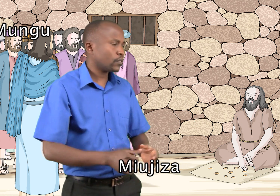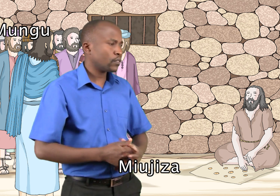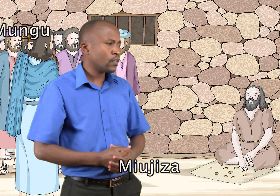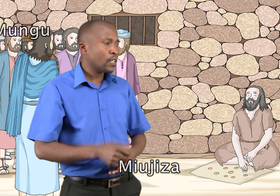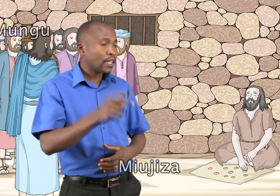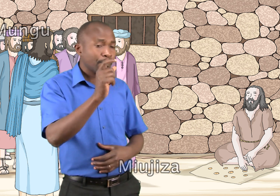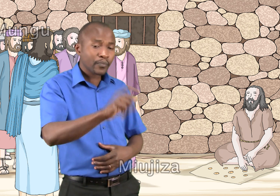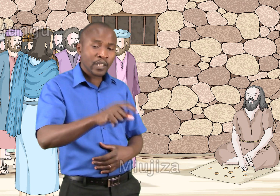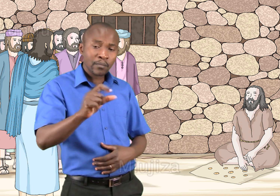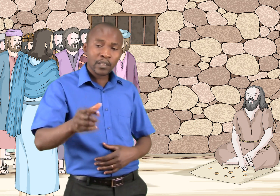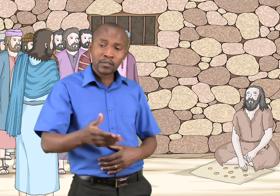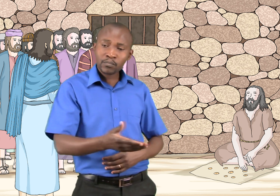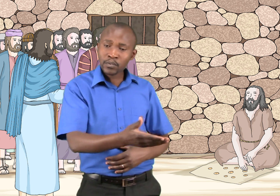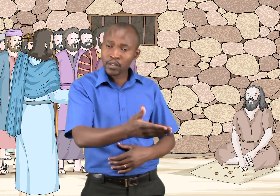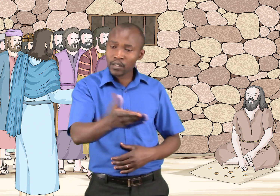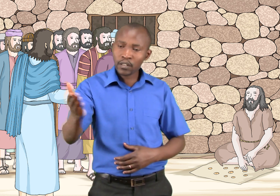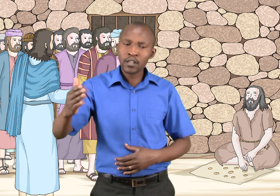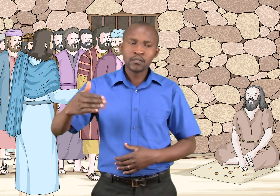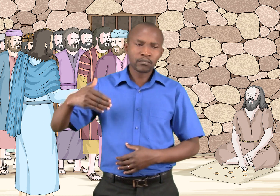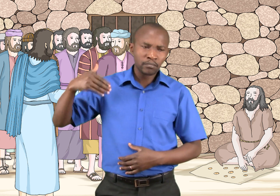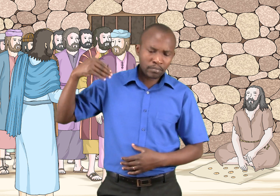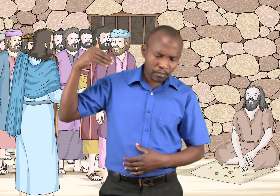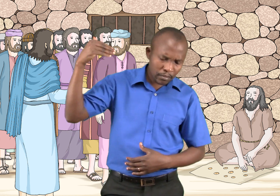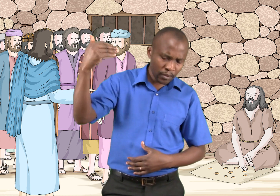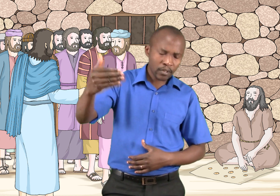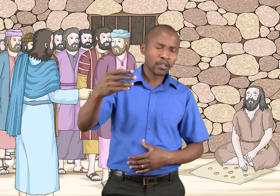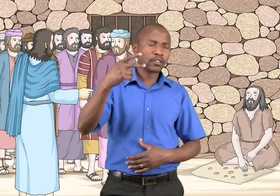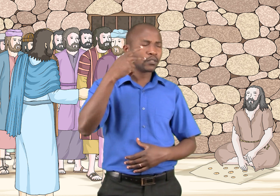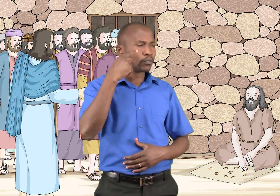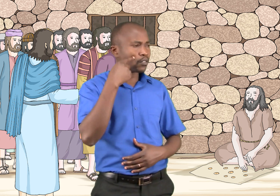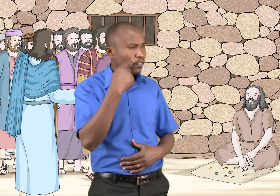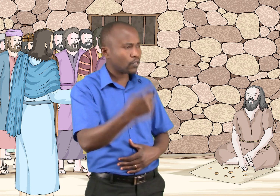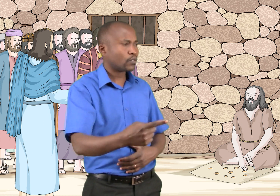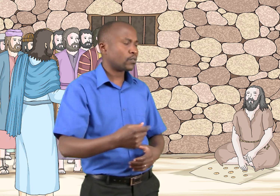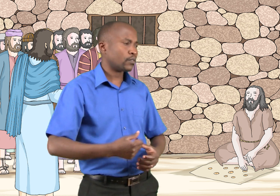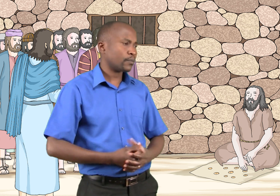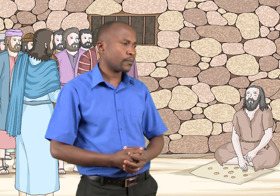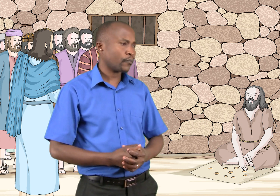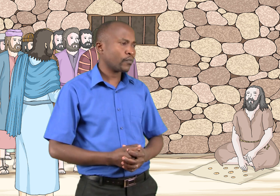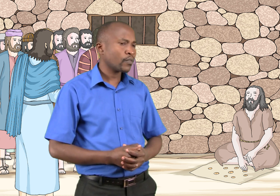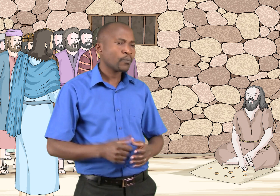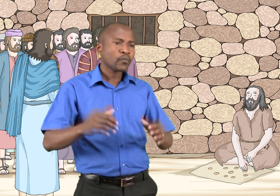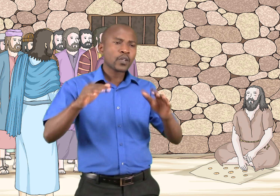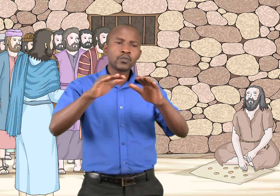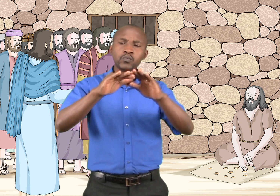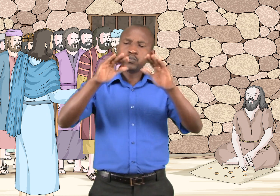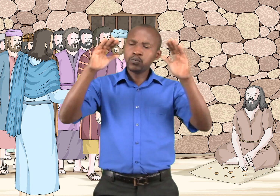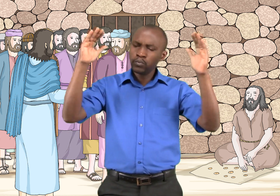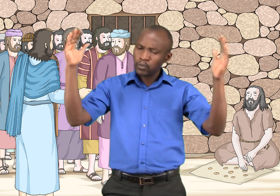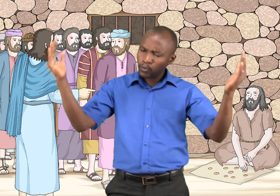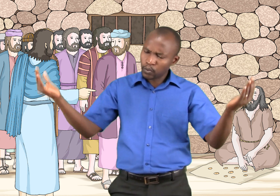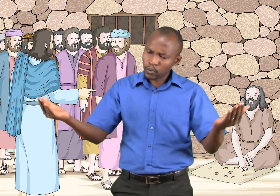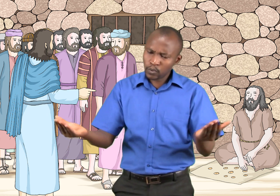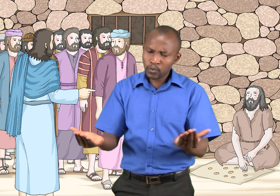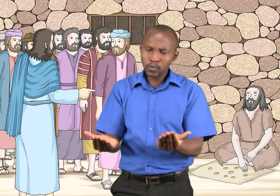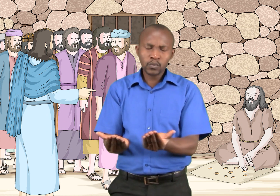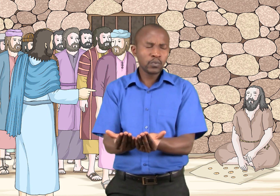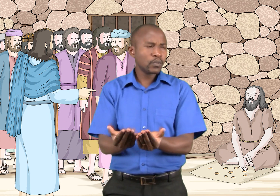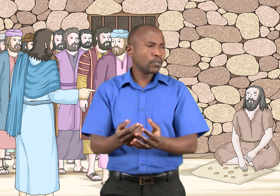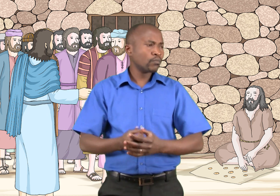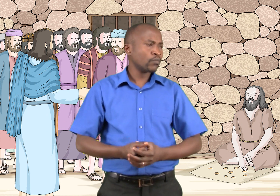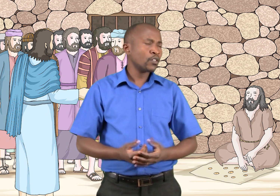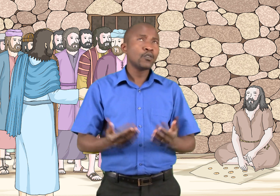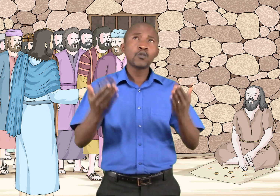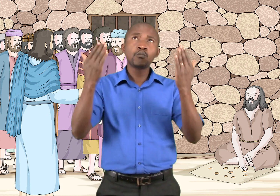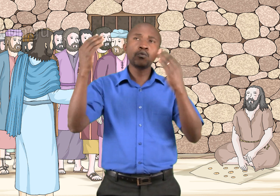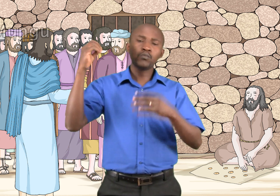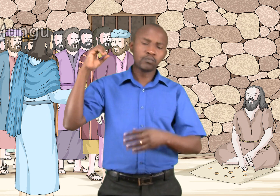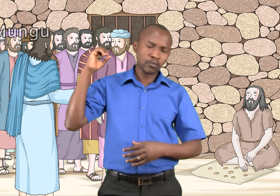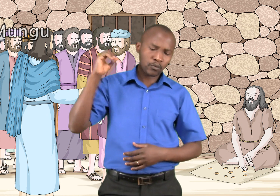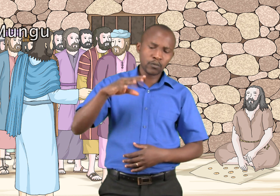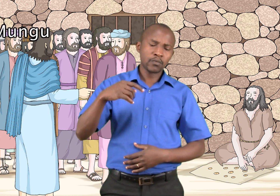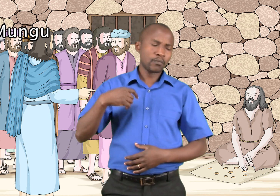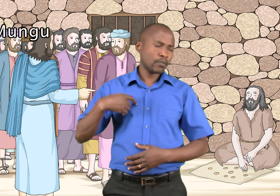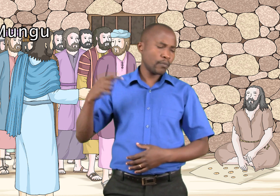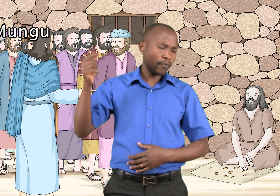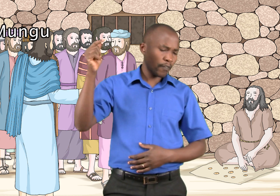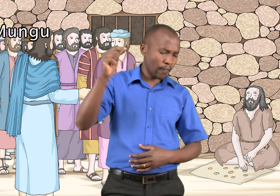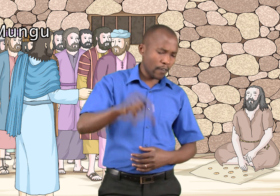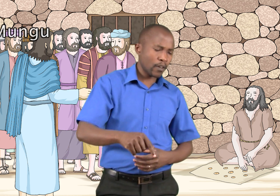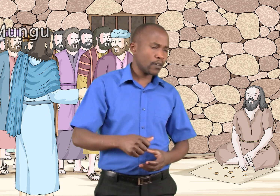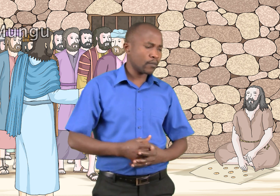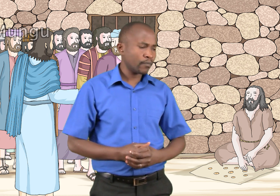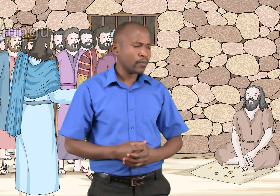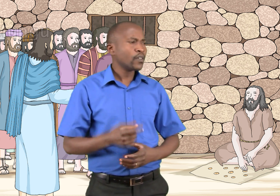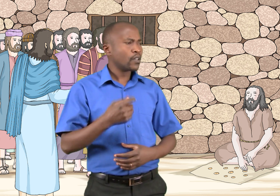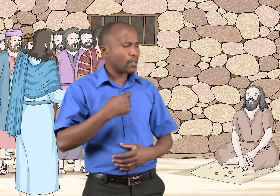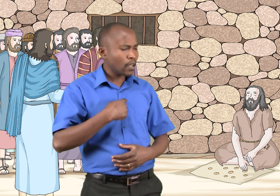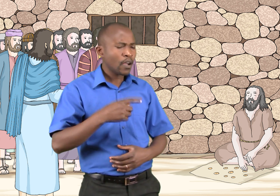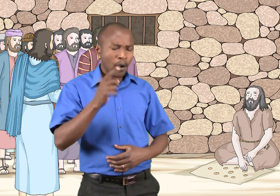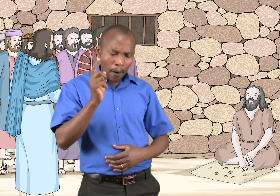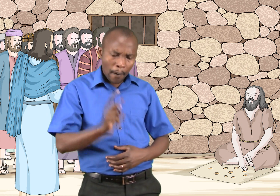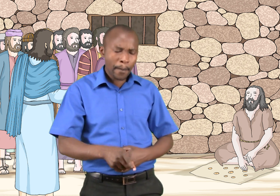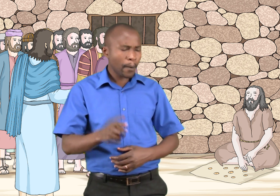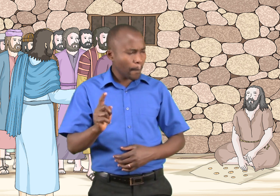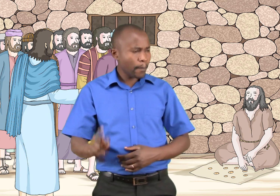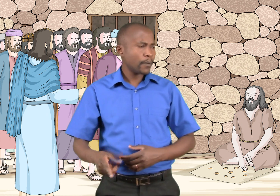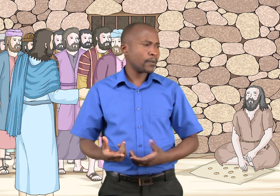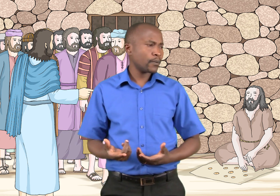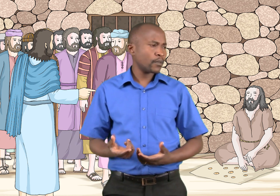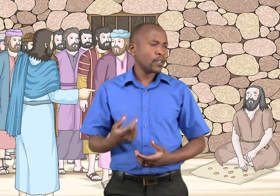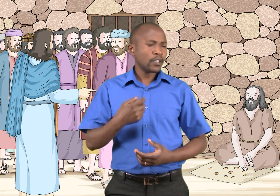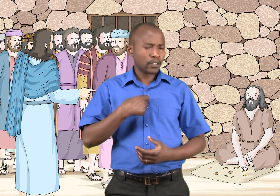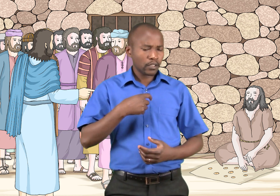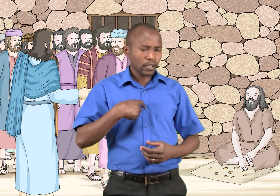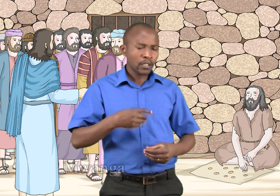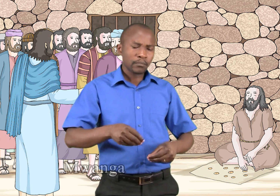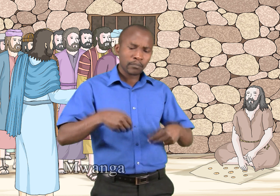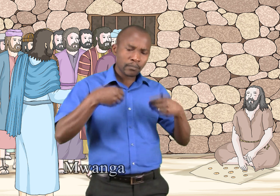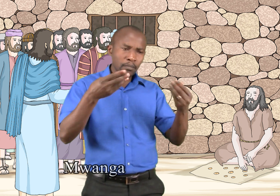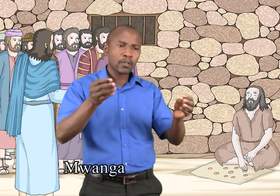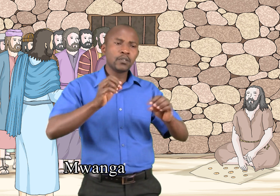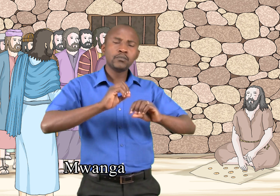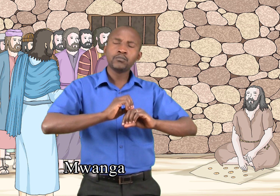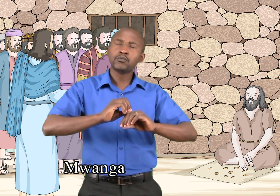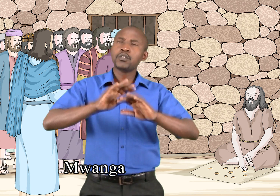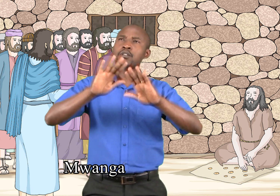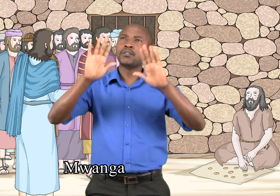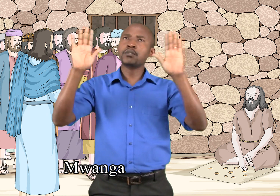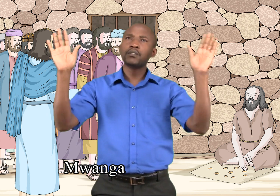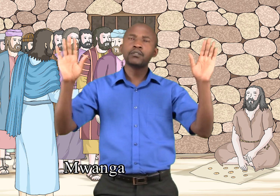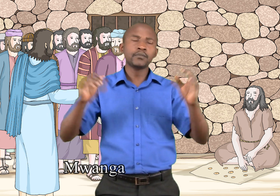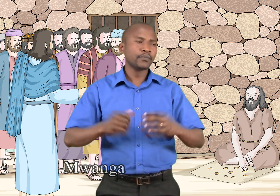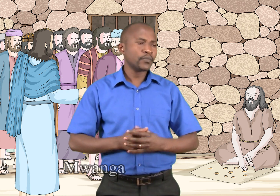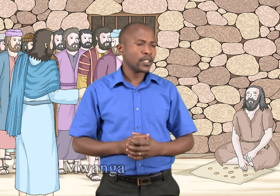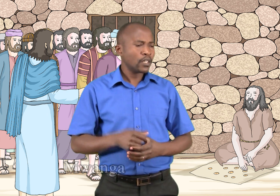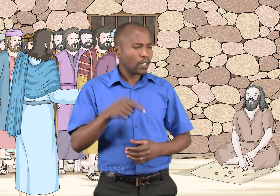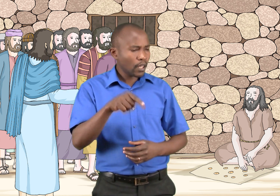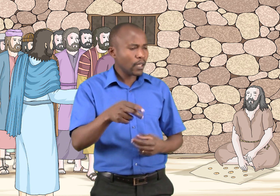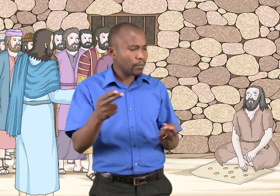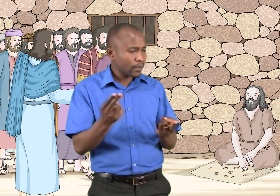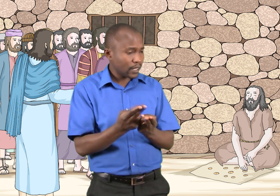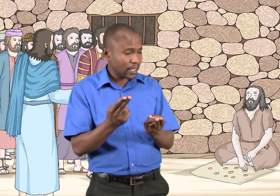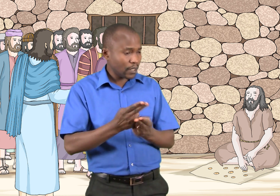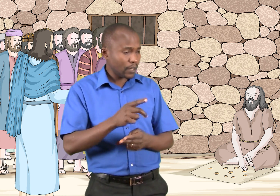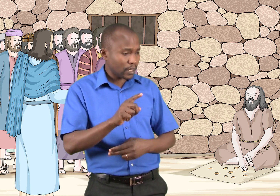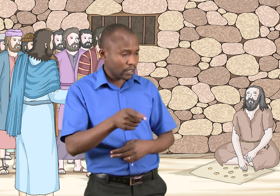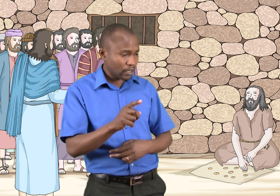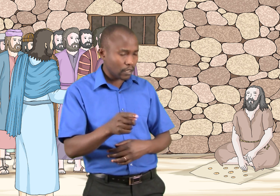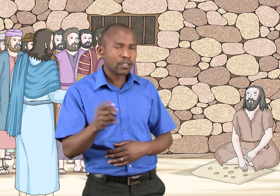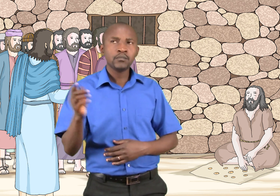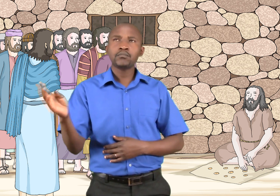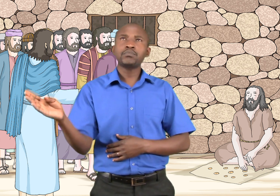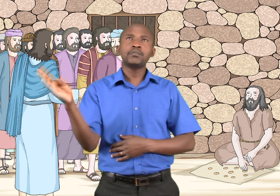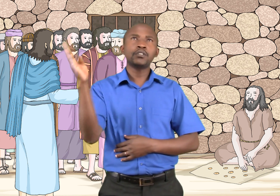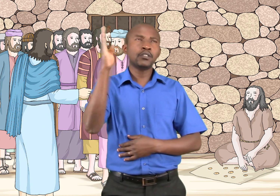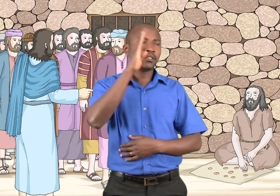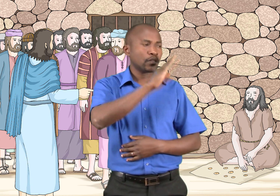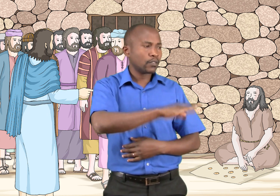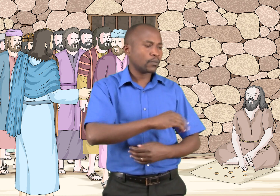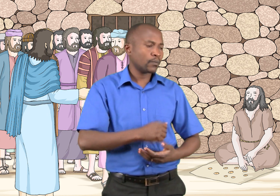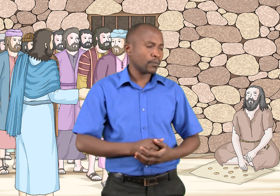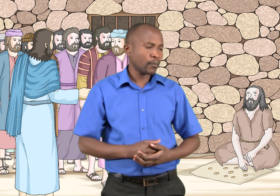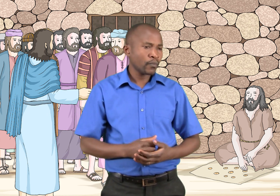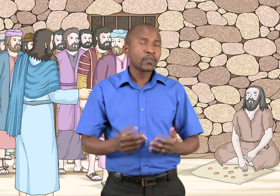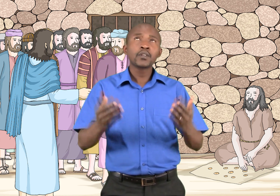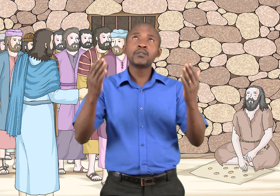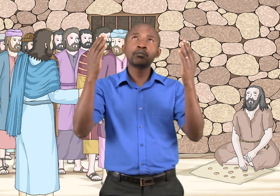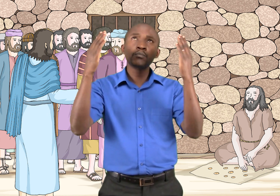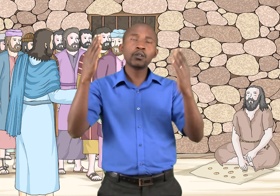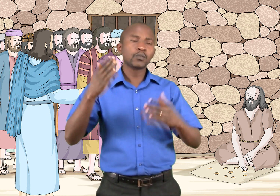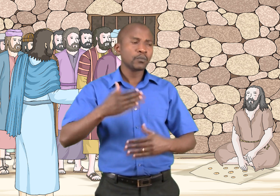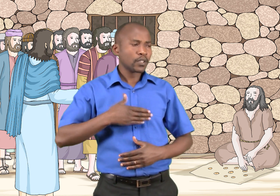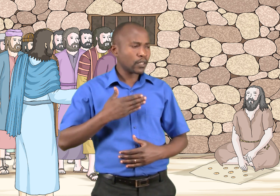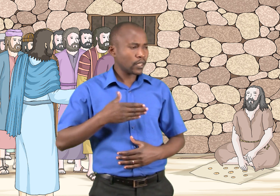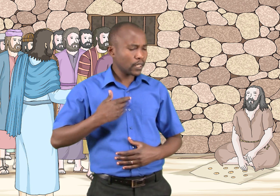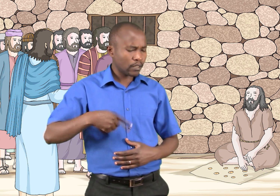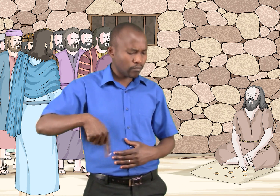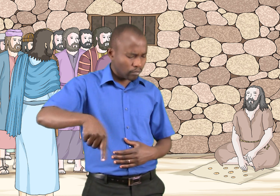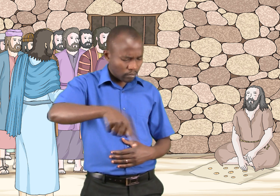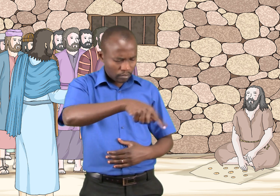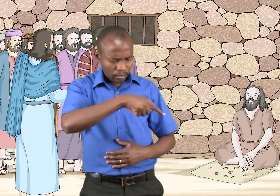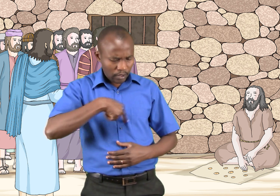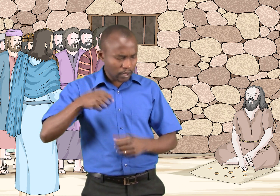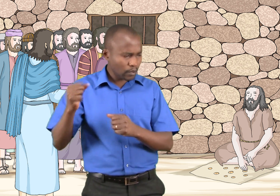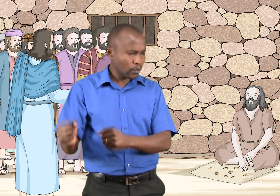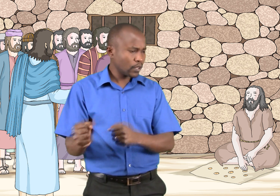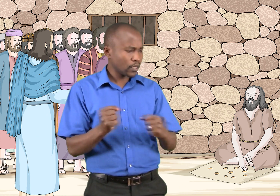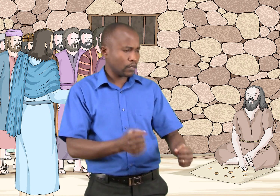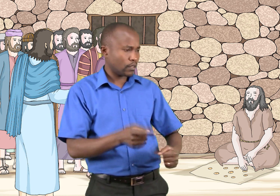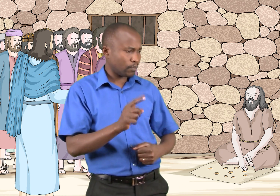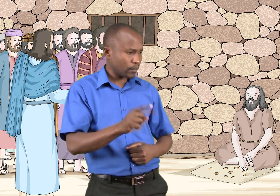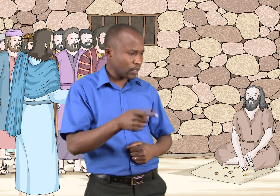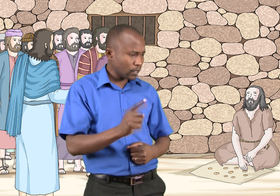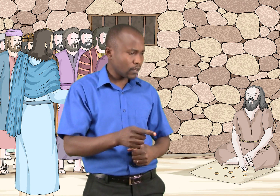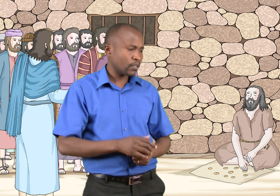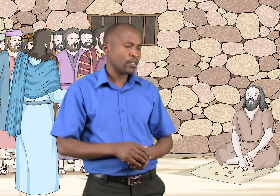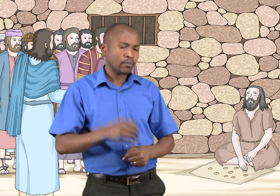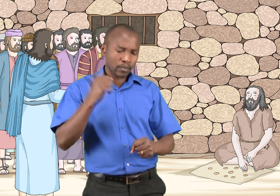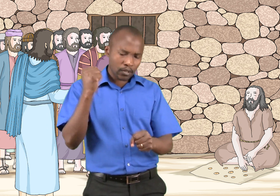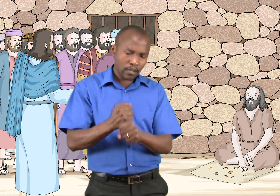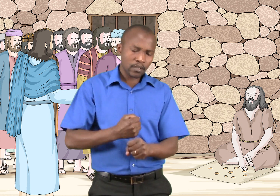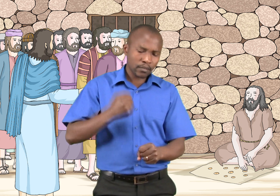While it is daytime, we must do the works of Him who sent Me.